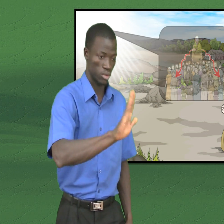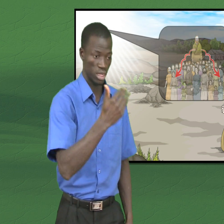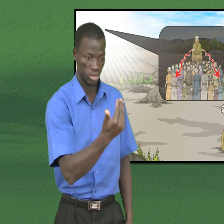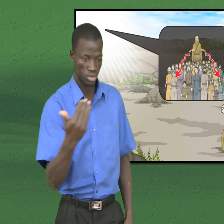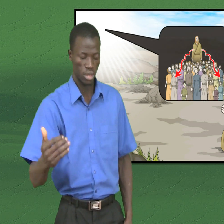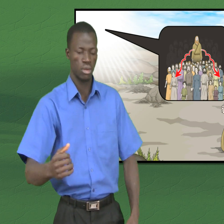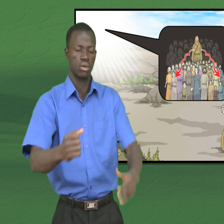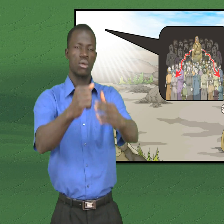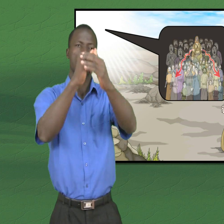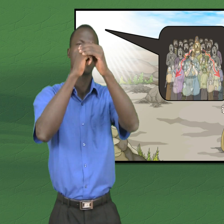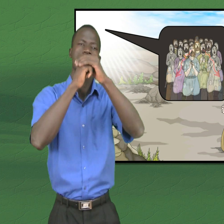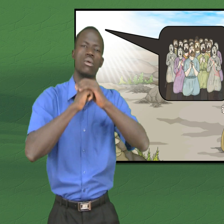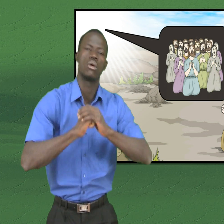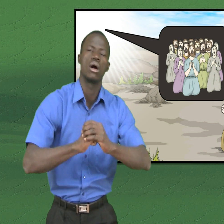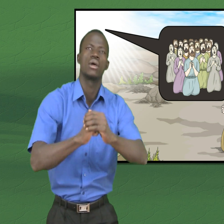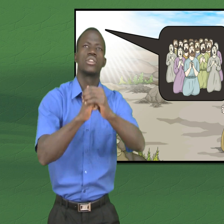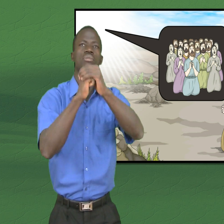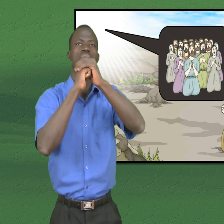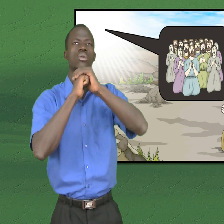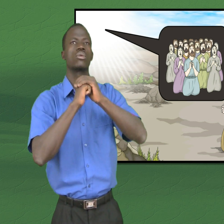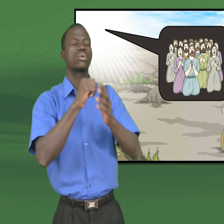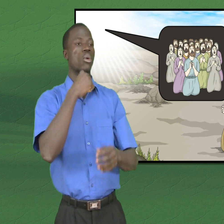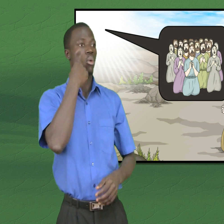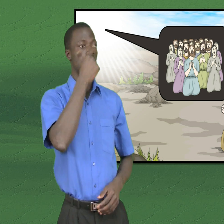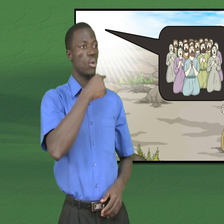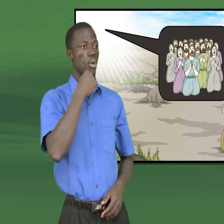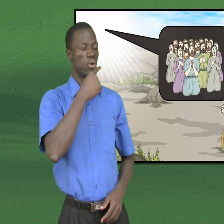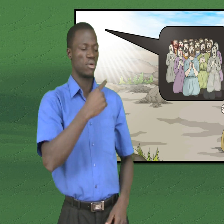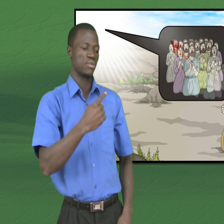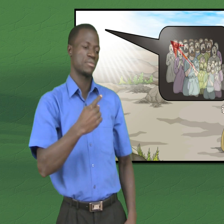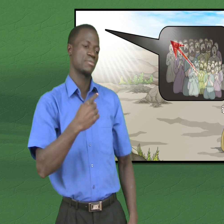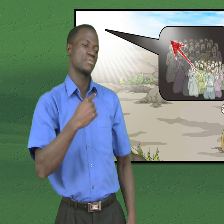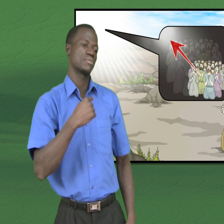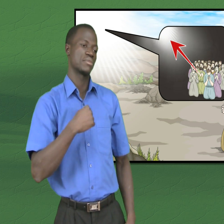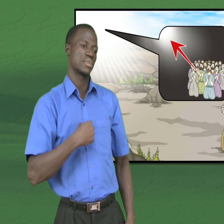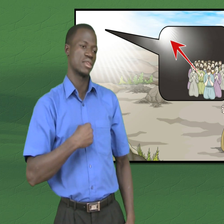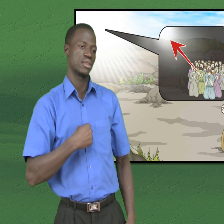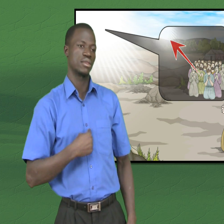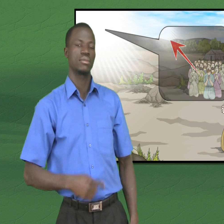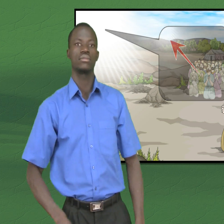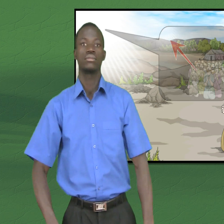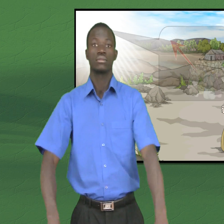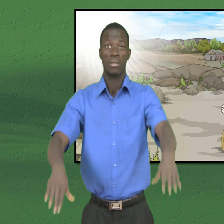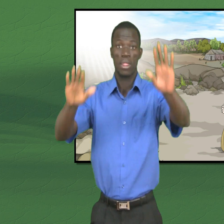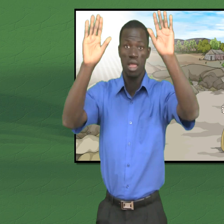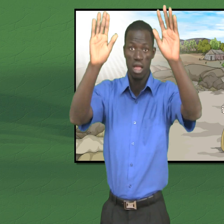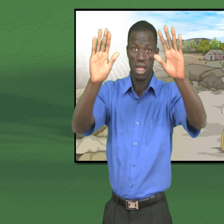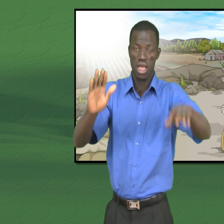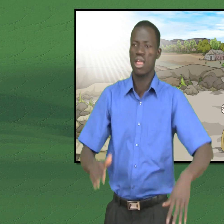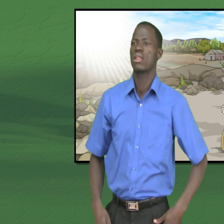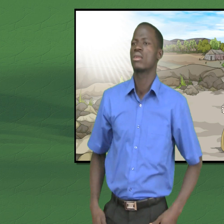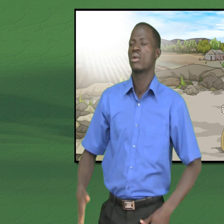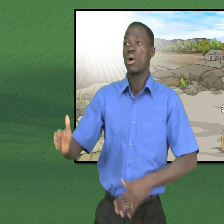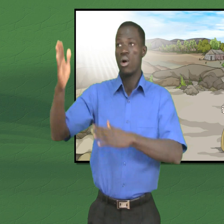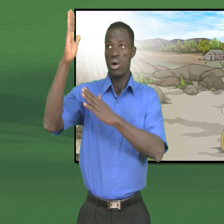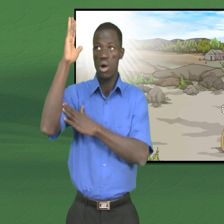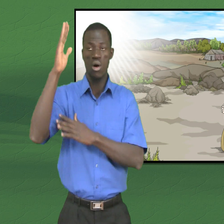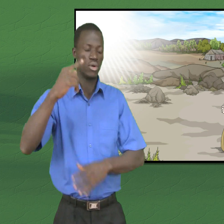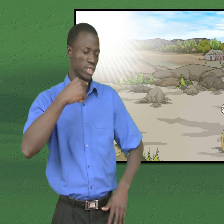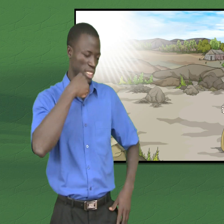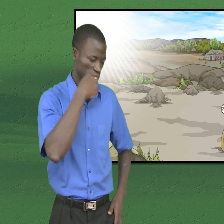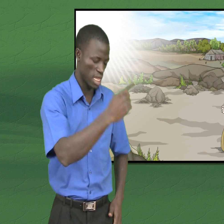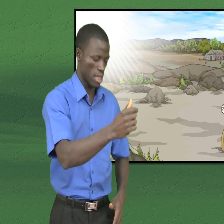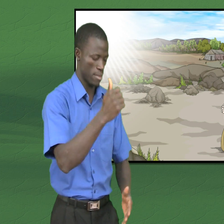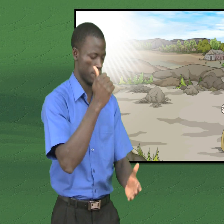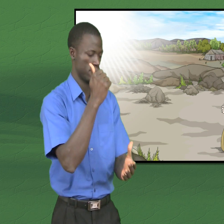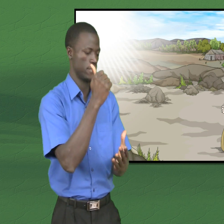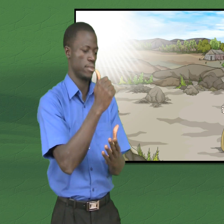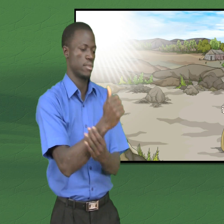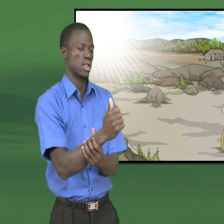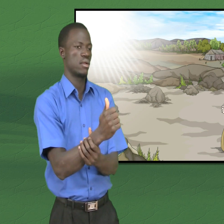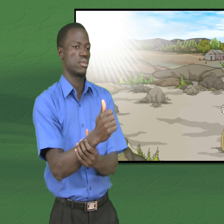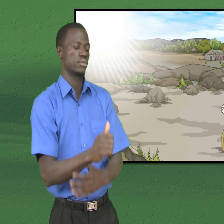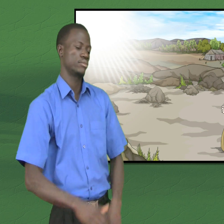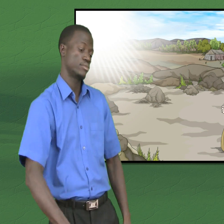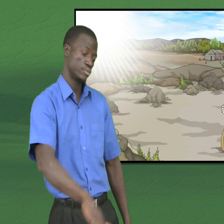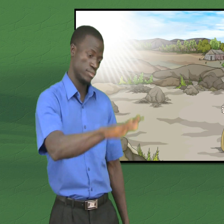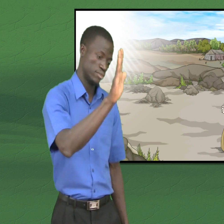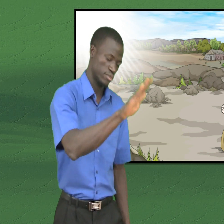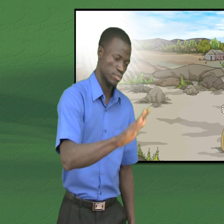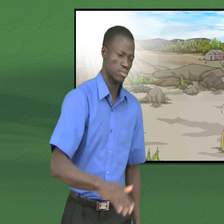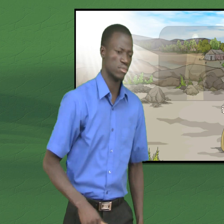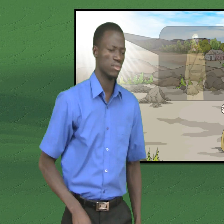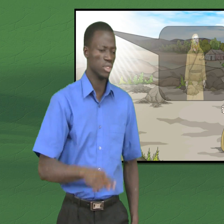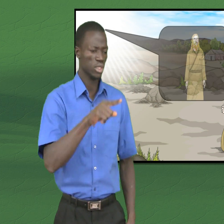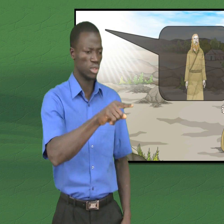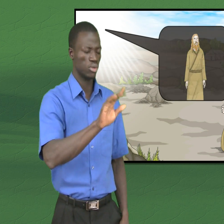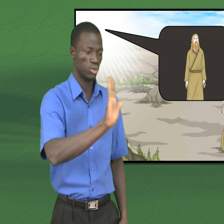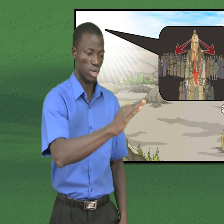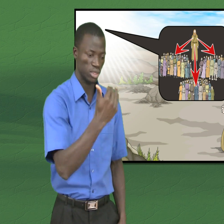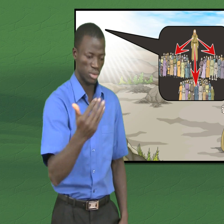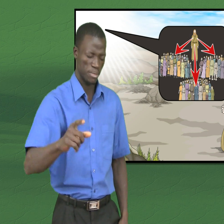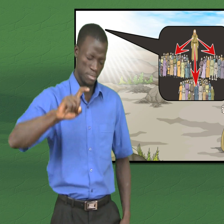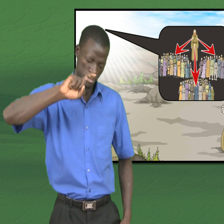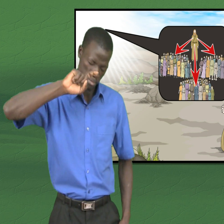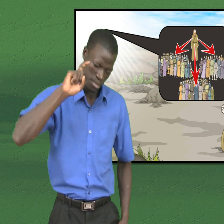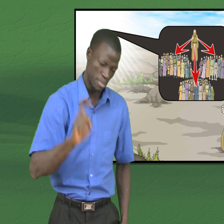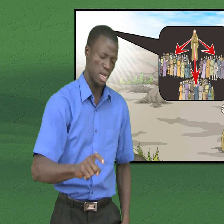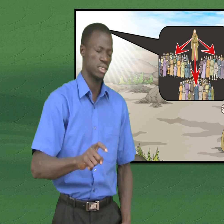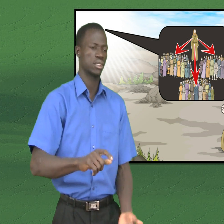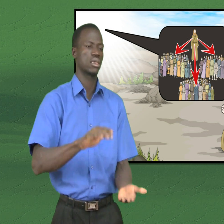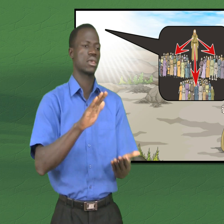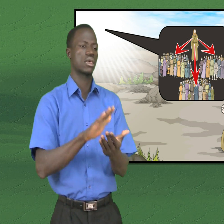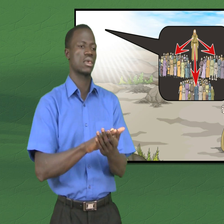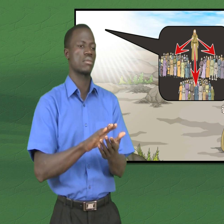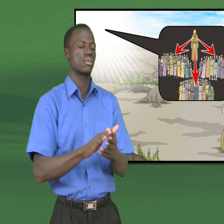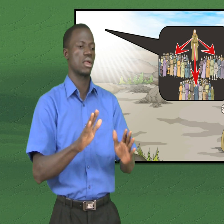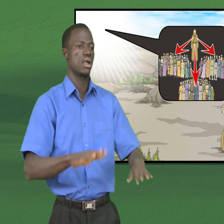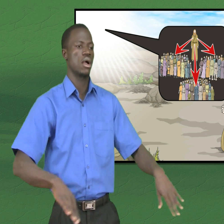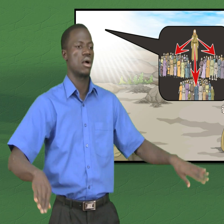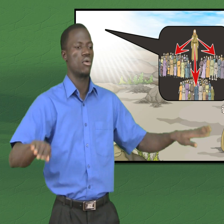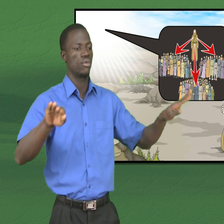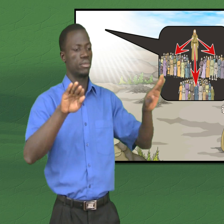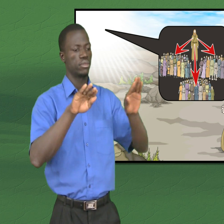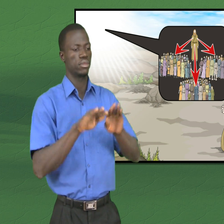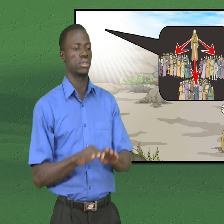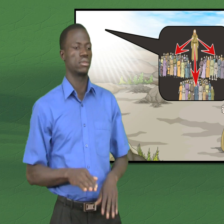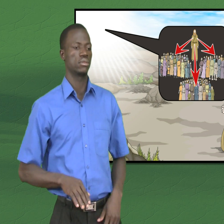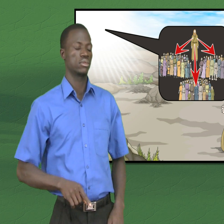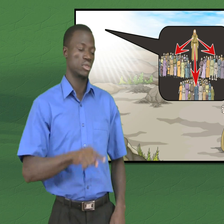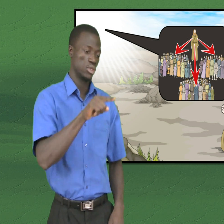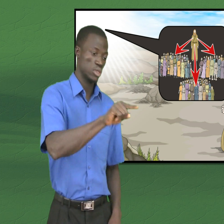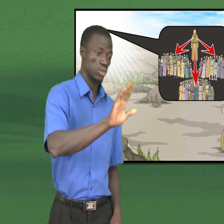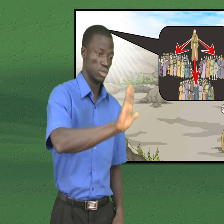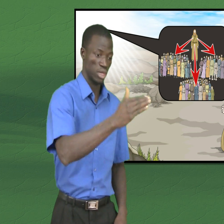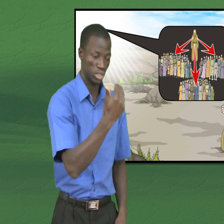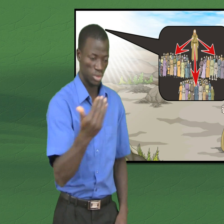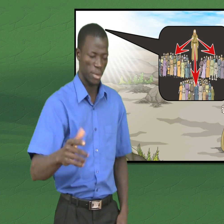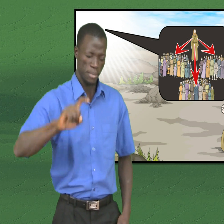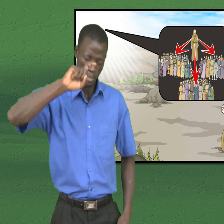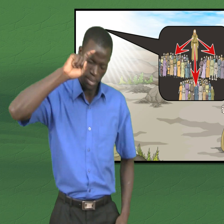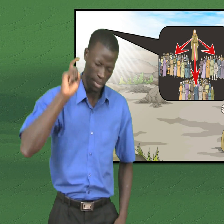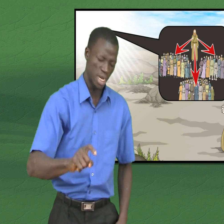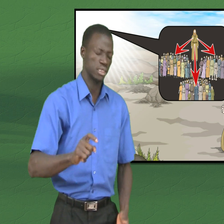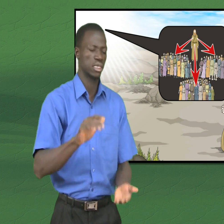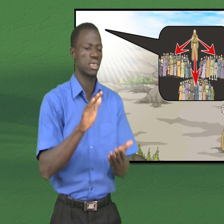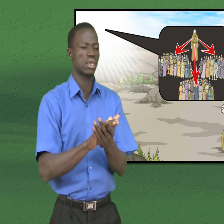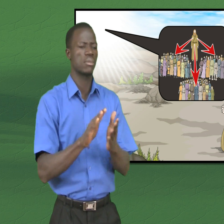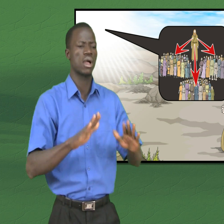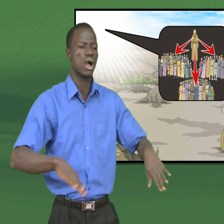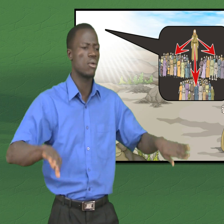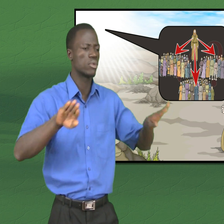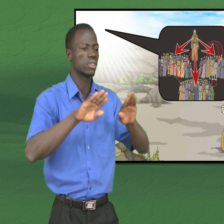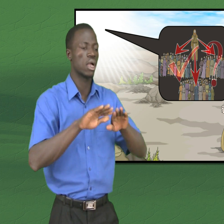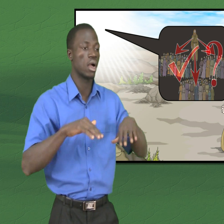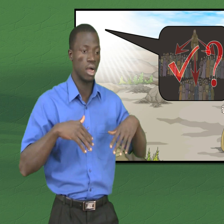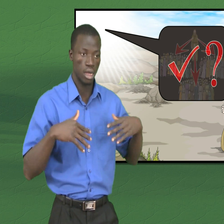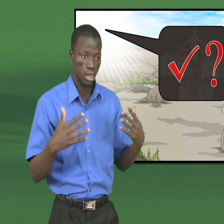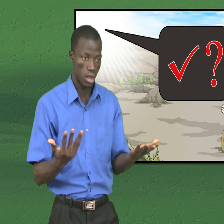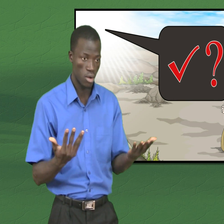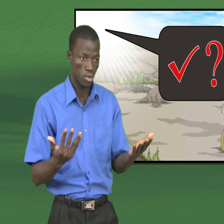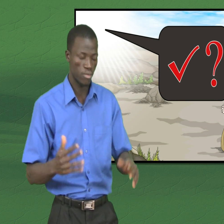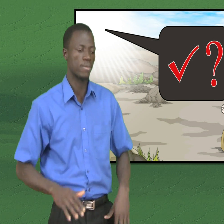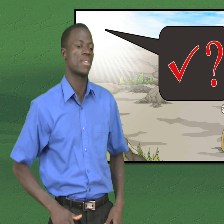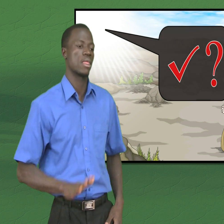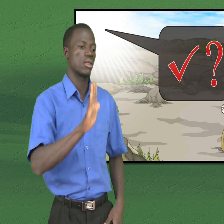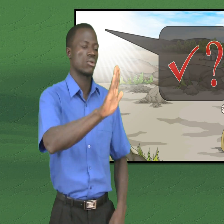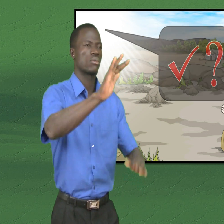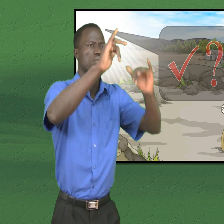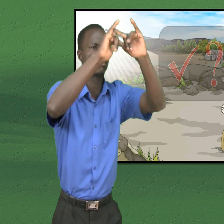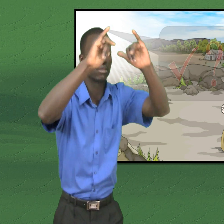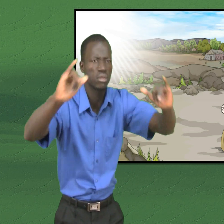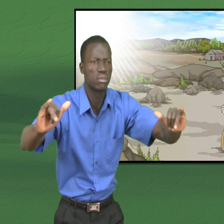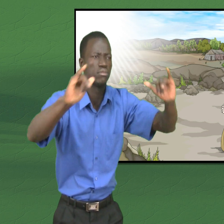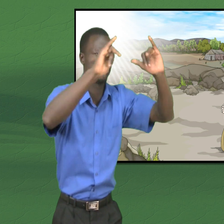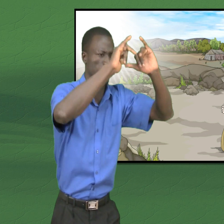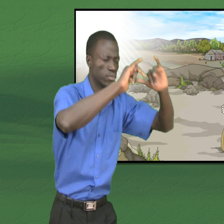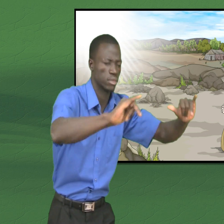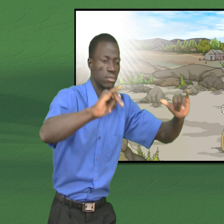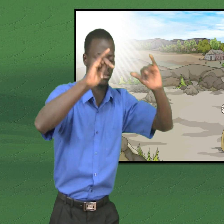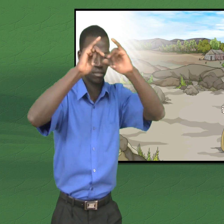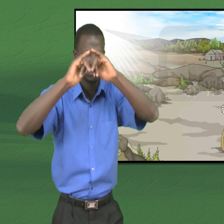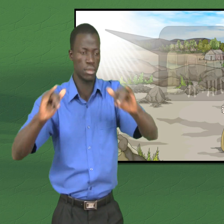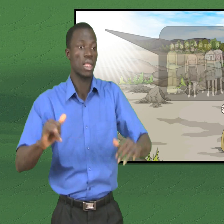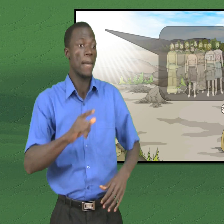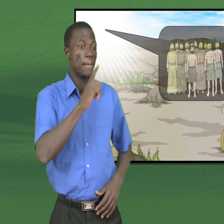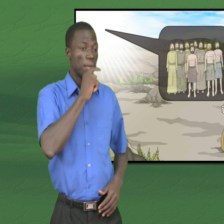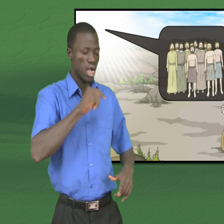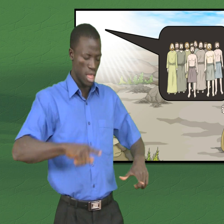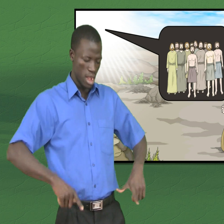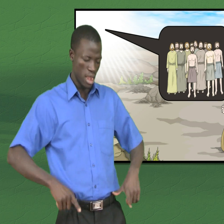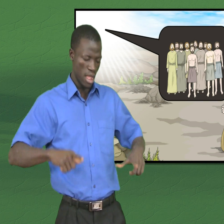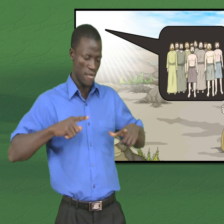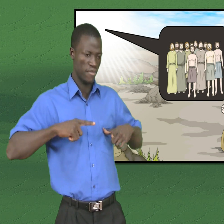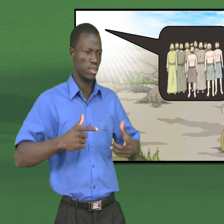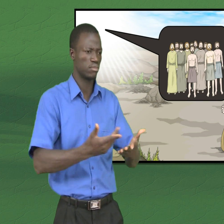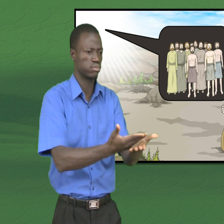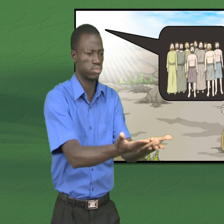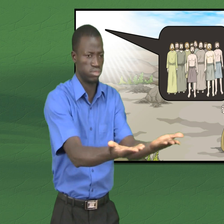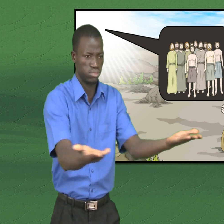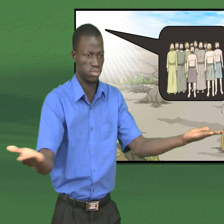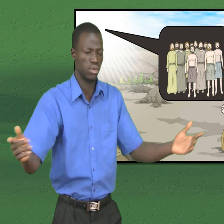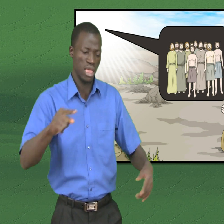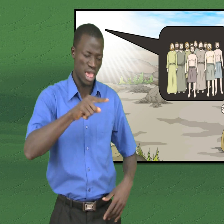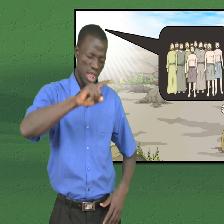and I will be their God.” God also said to Abraham, “You must keep My covenant—you and your descendants in the generations after you.